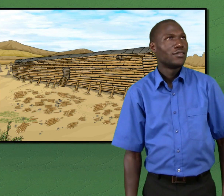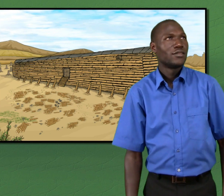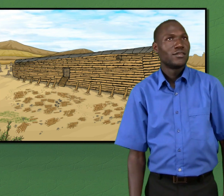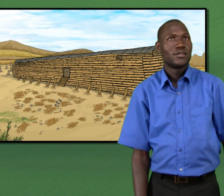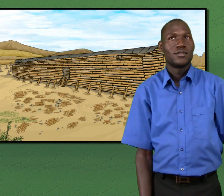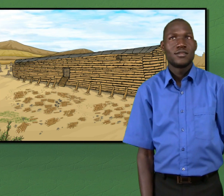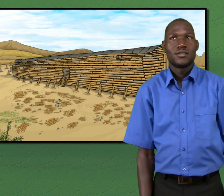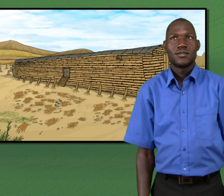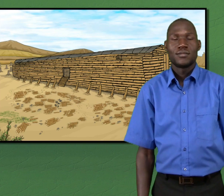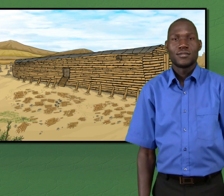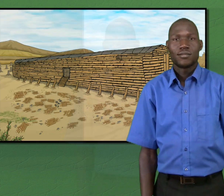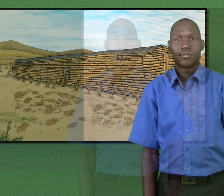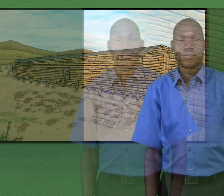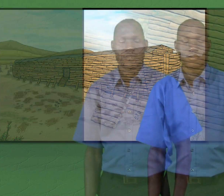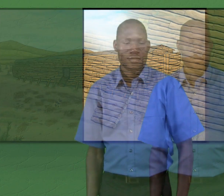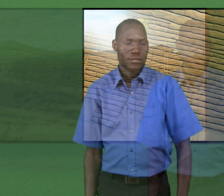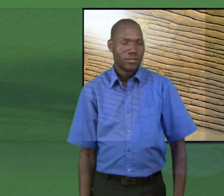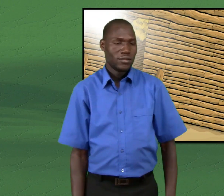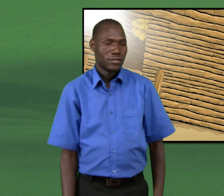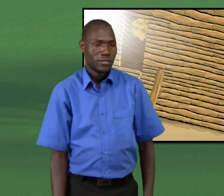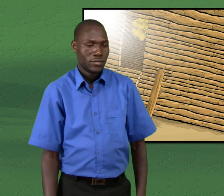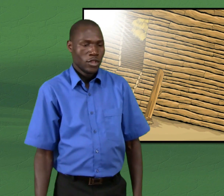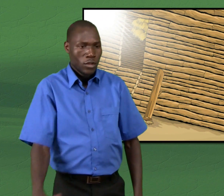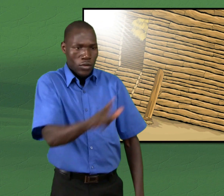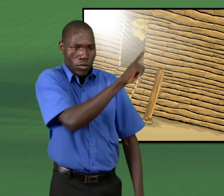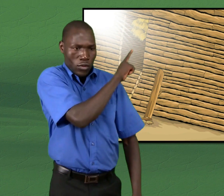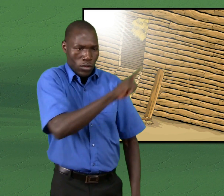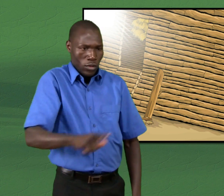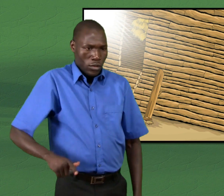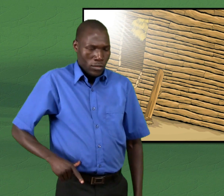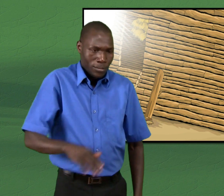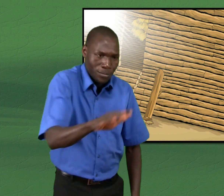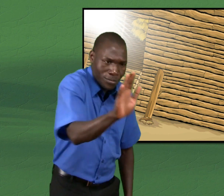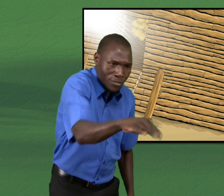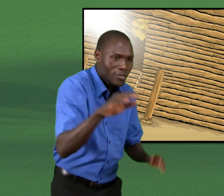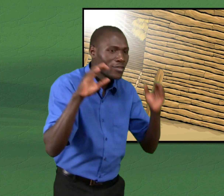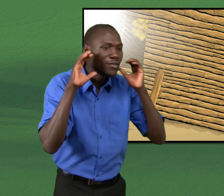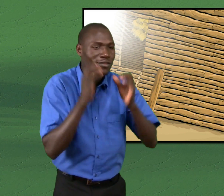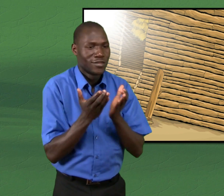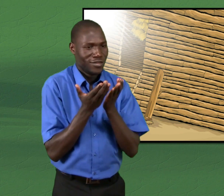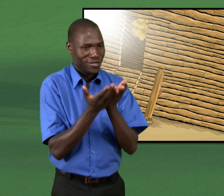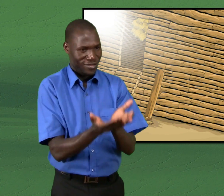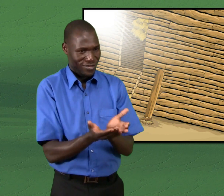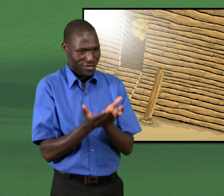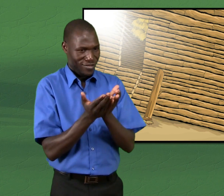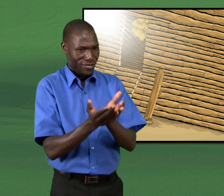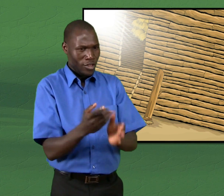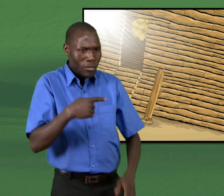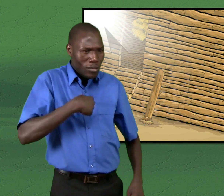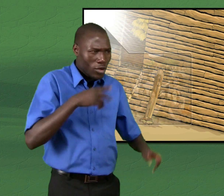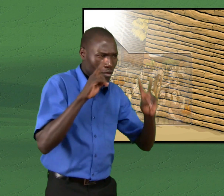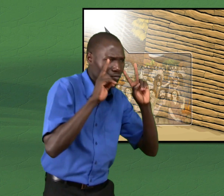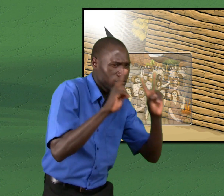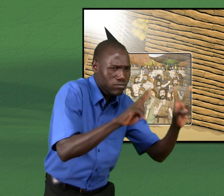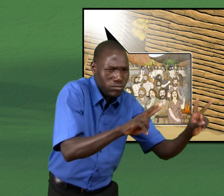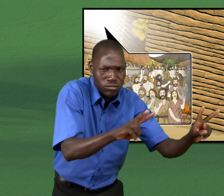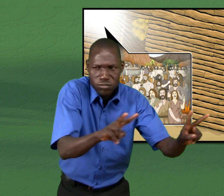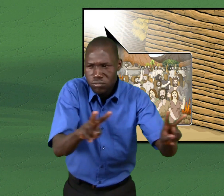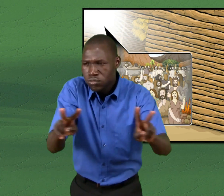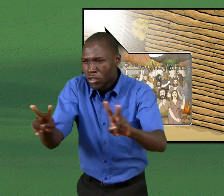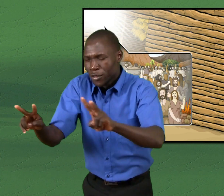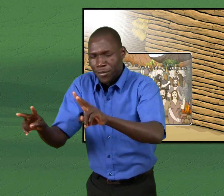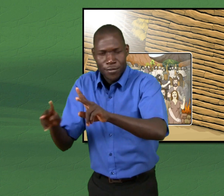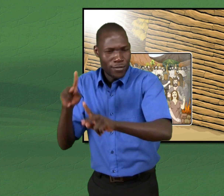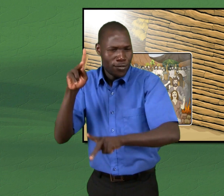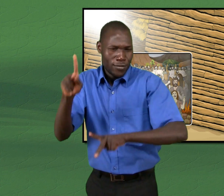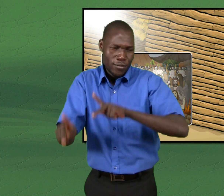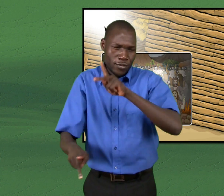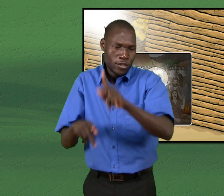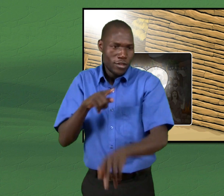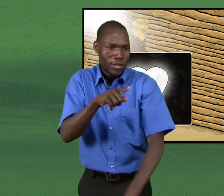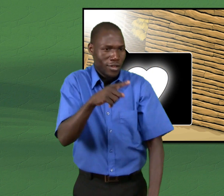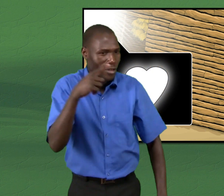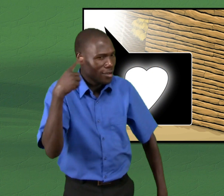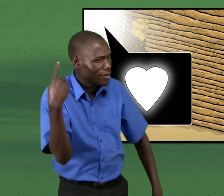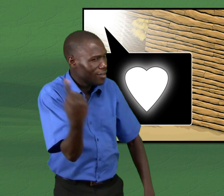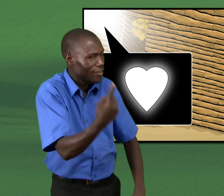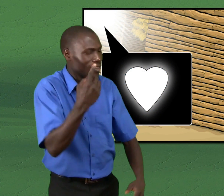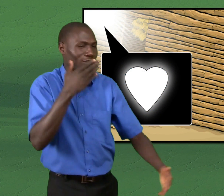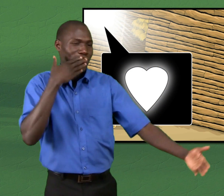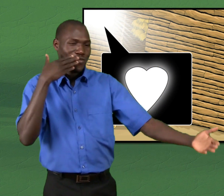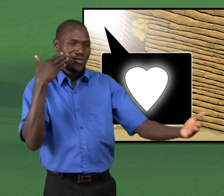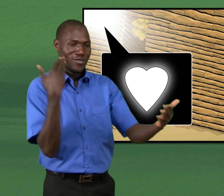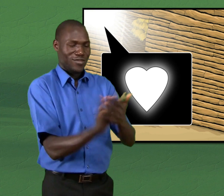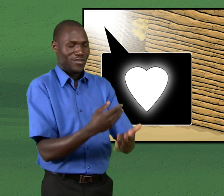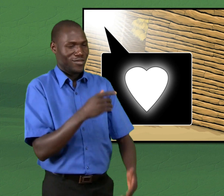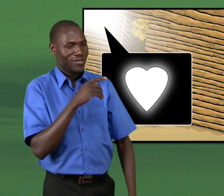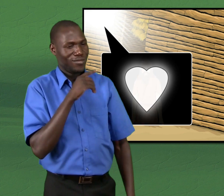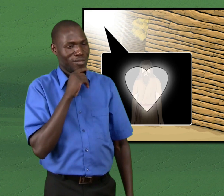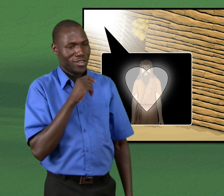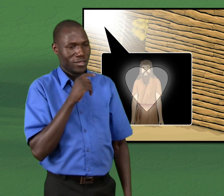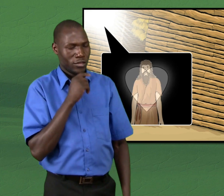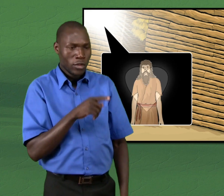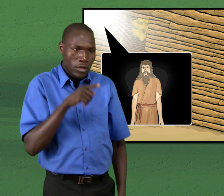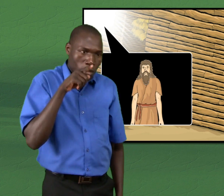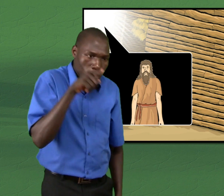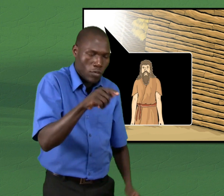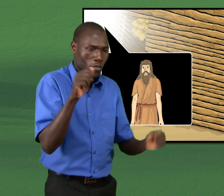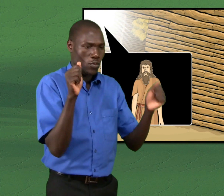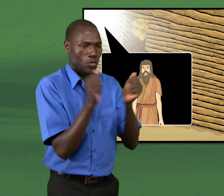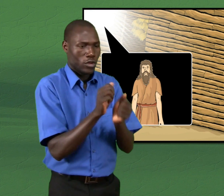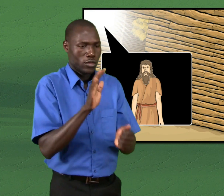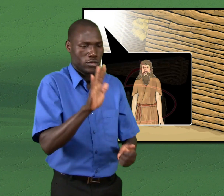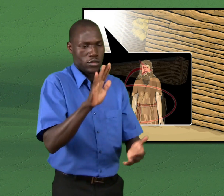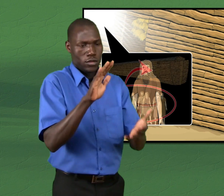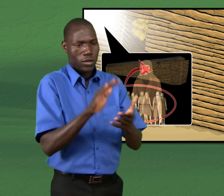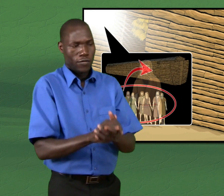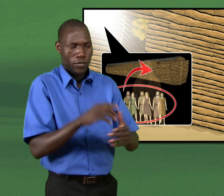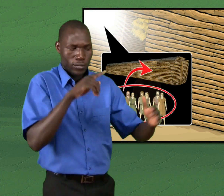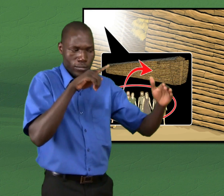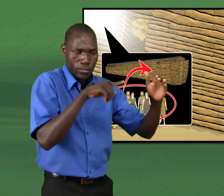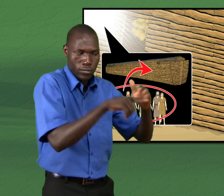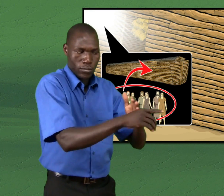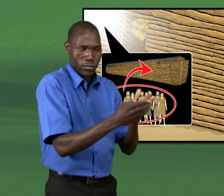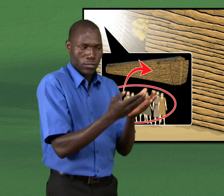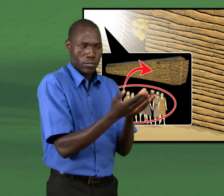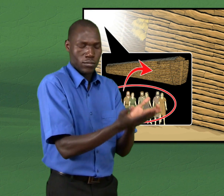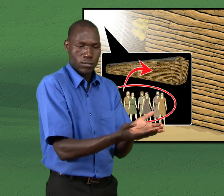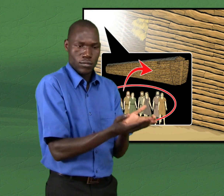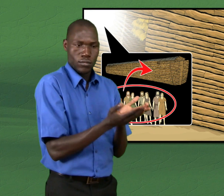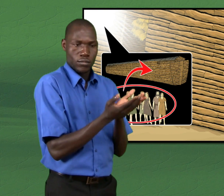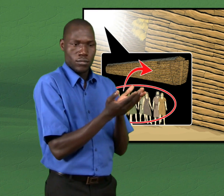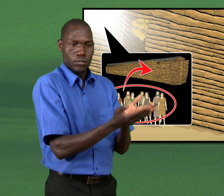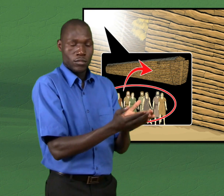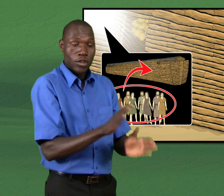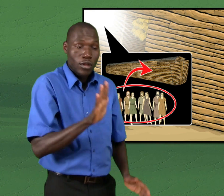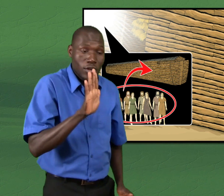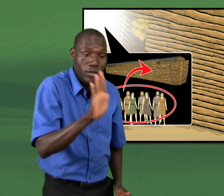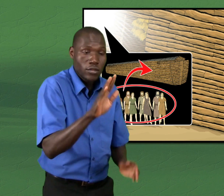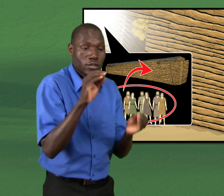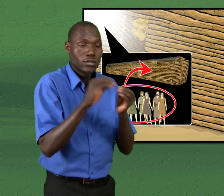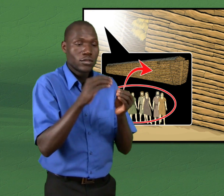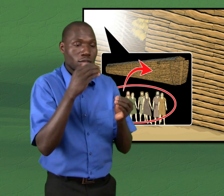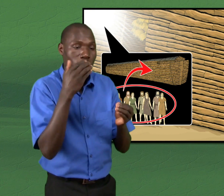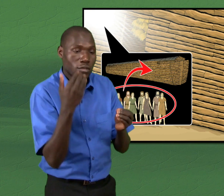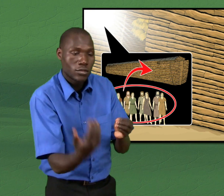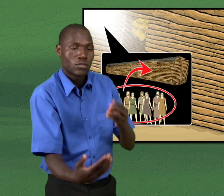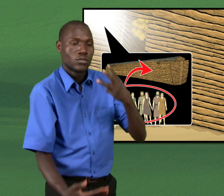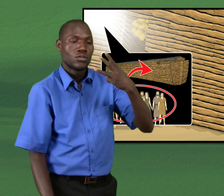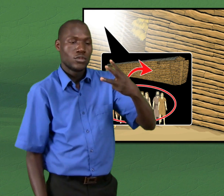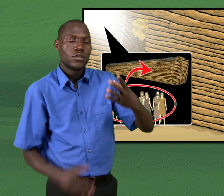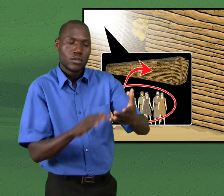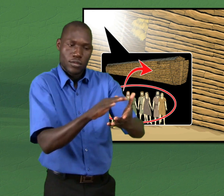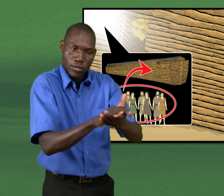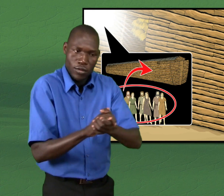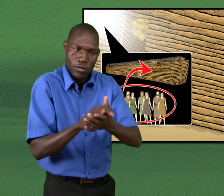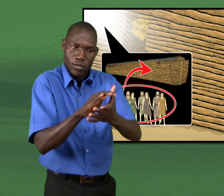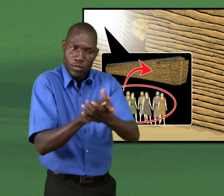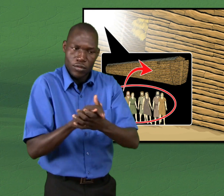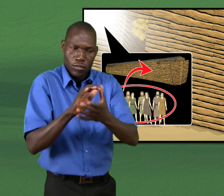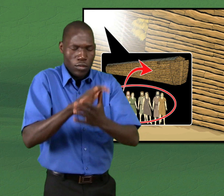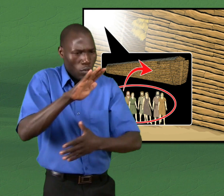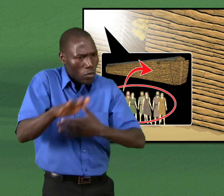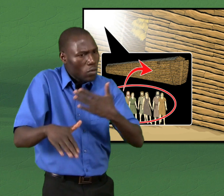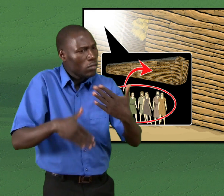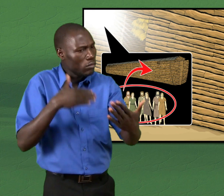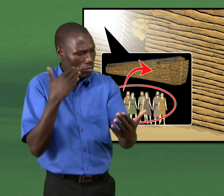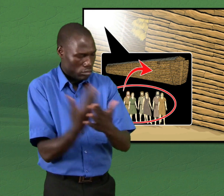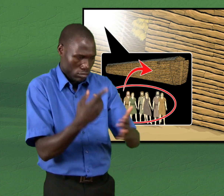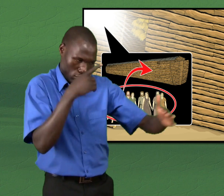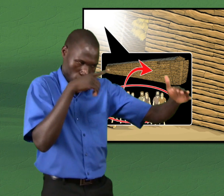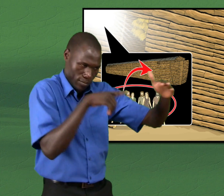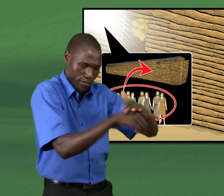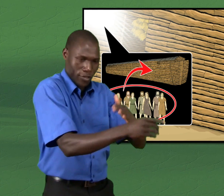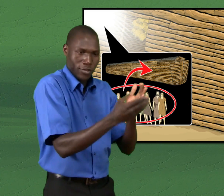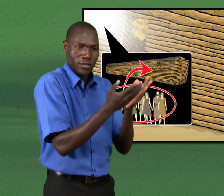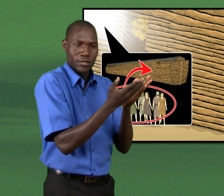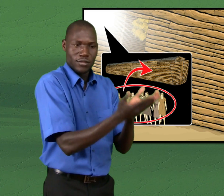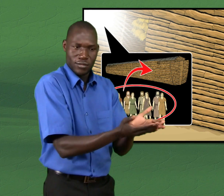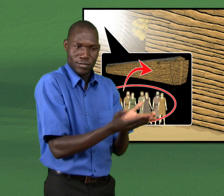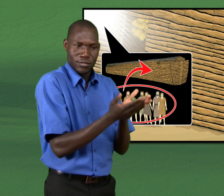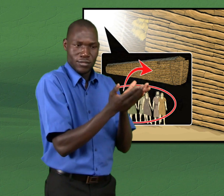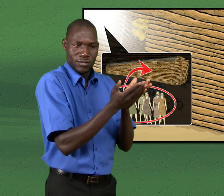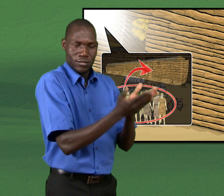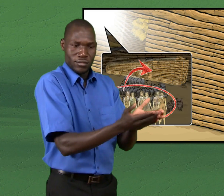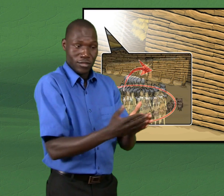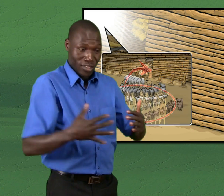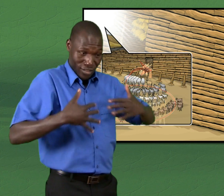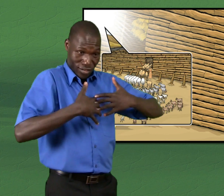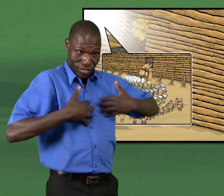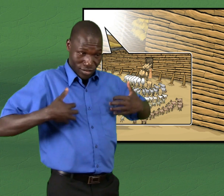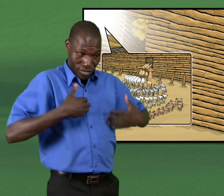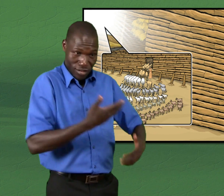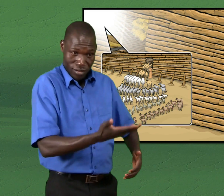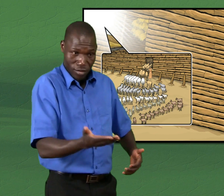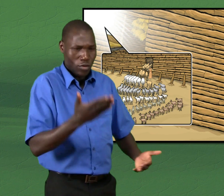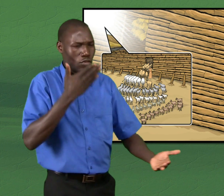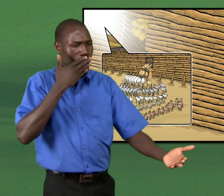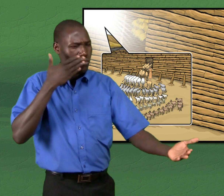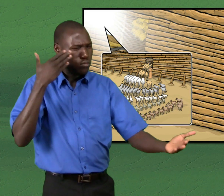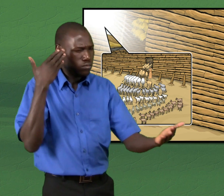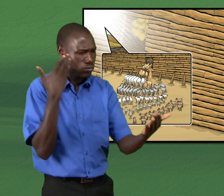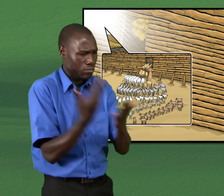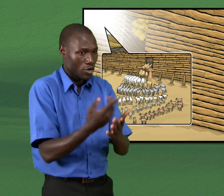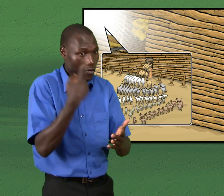Then the LORD said to Noah, “Go into the ark, you and all your family, because I have found you righteous in this generation.